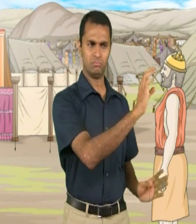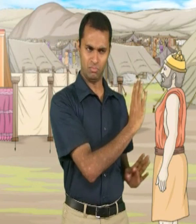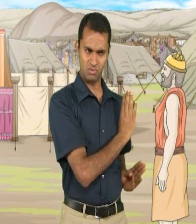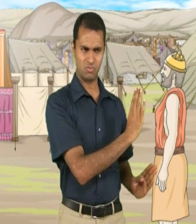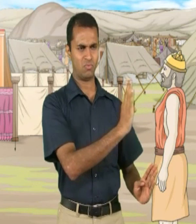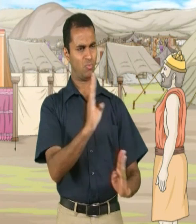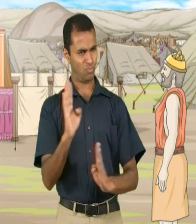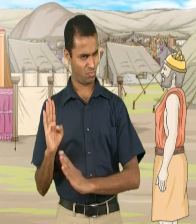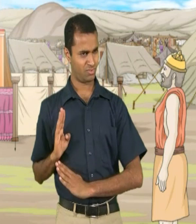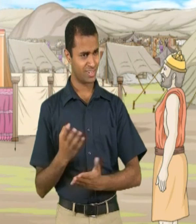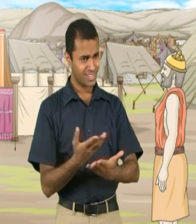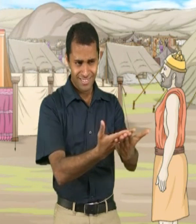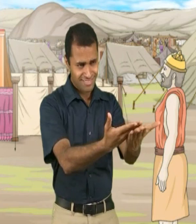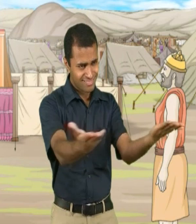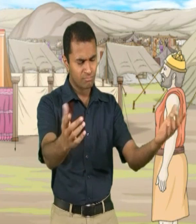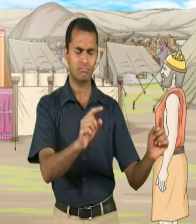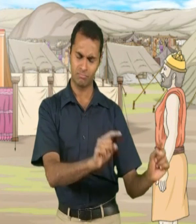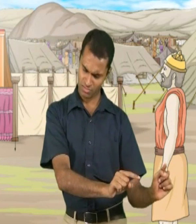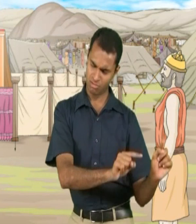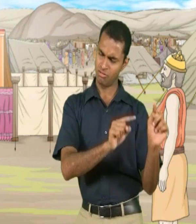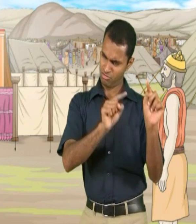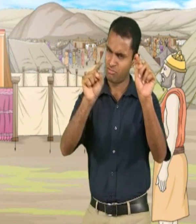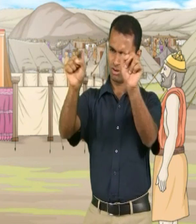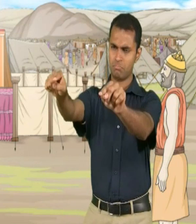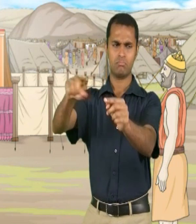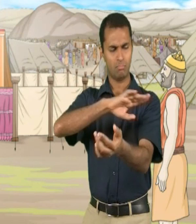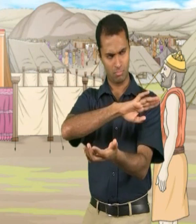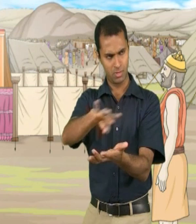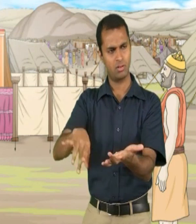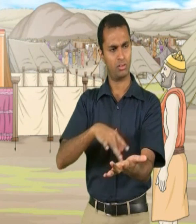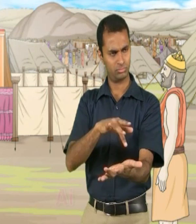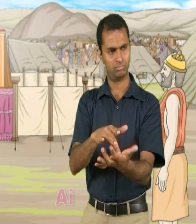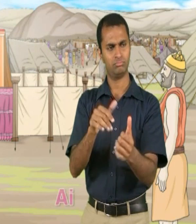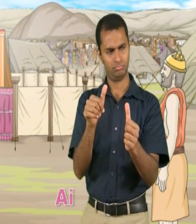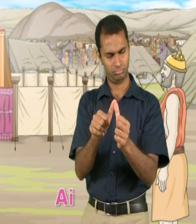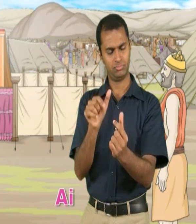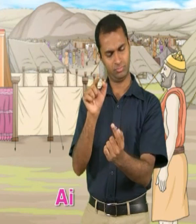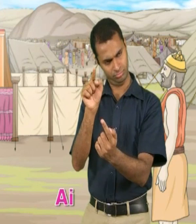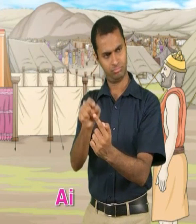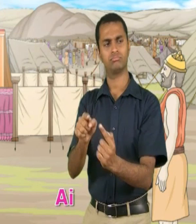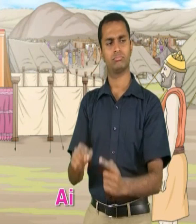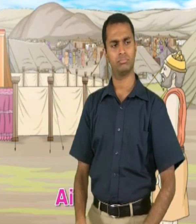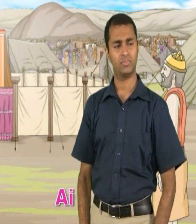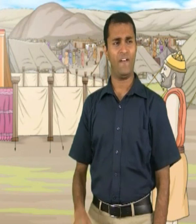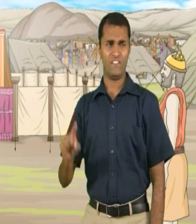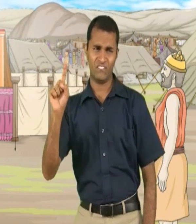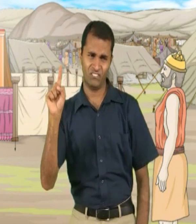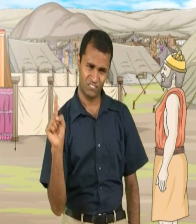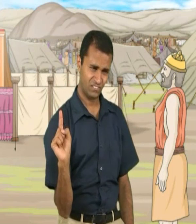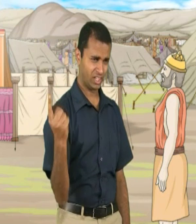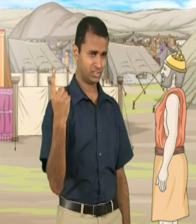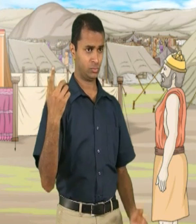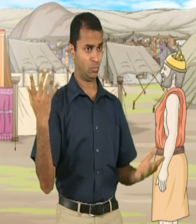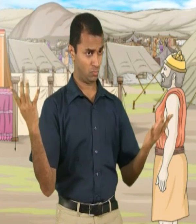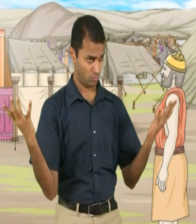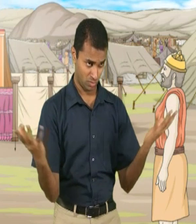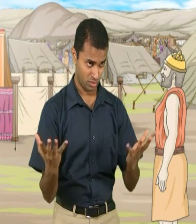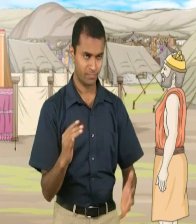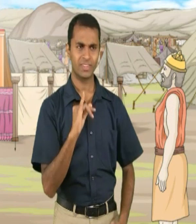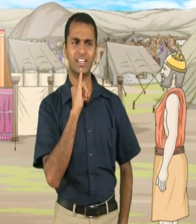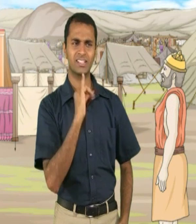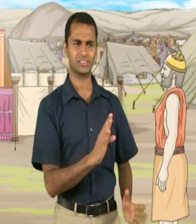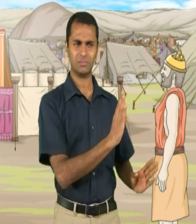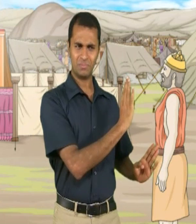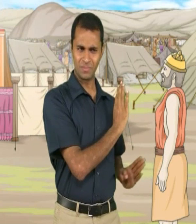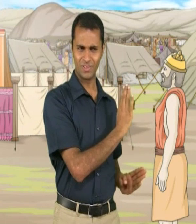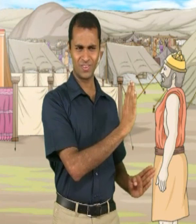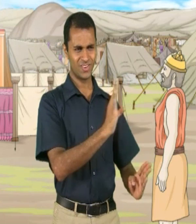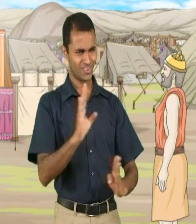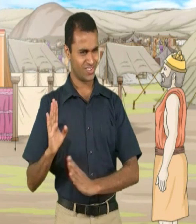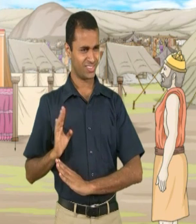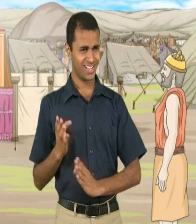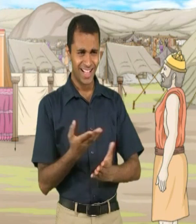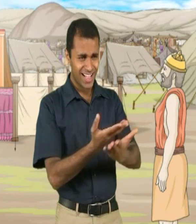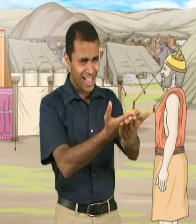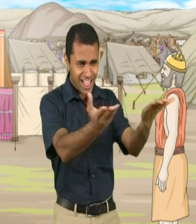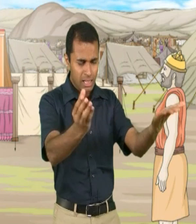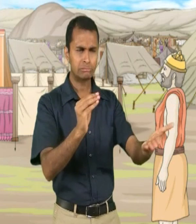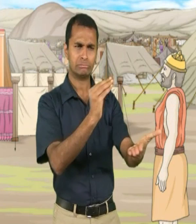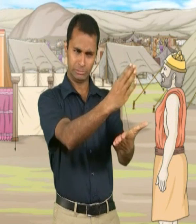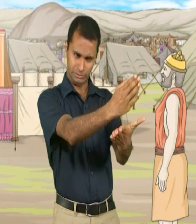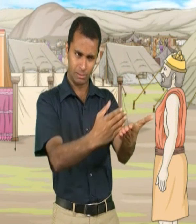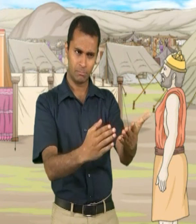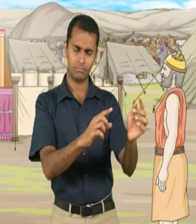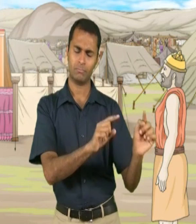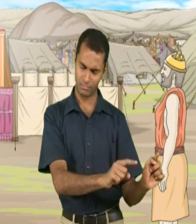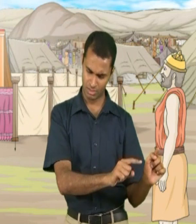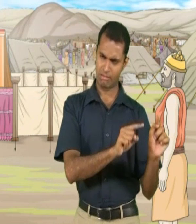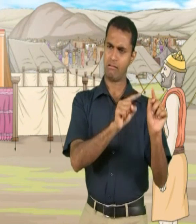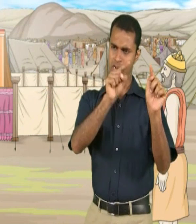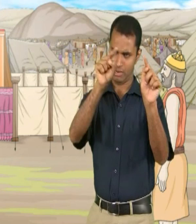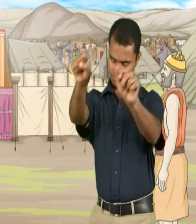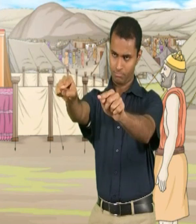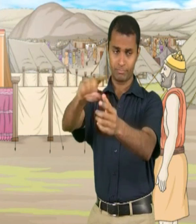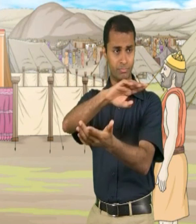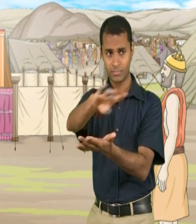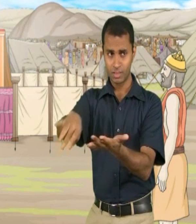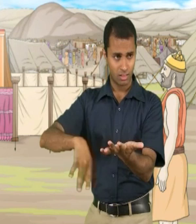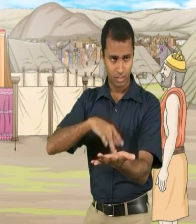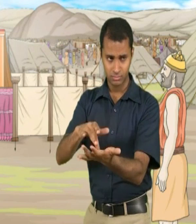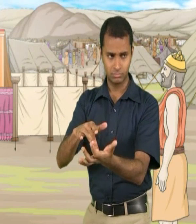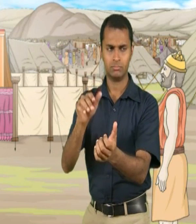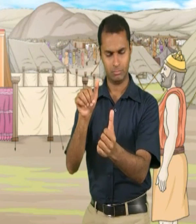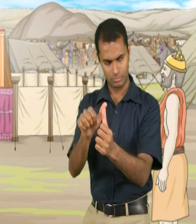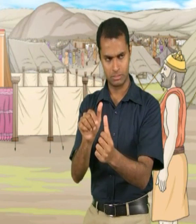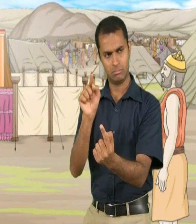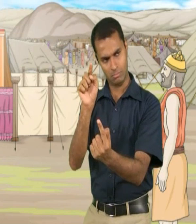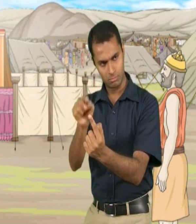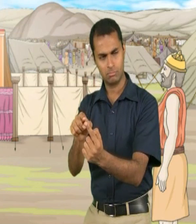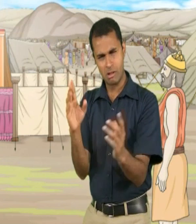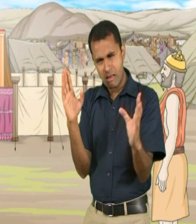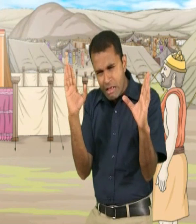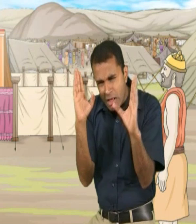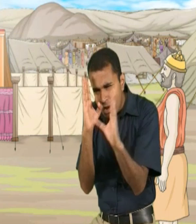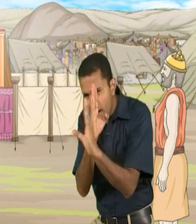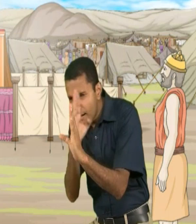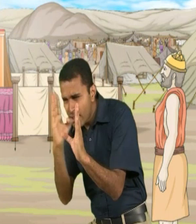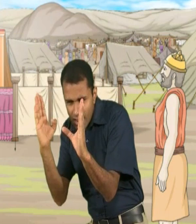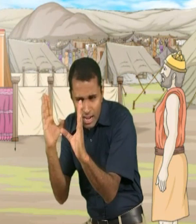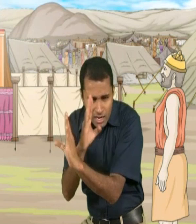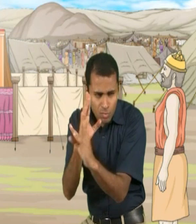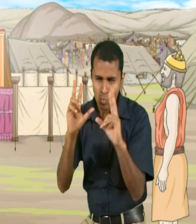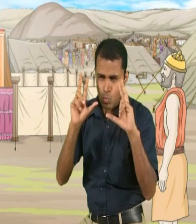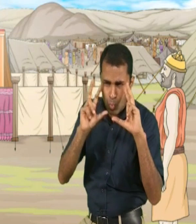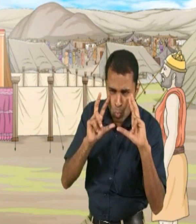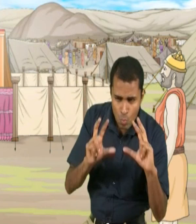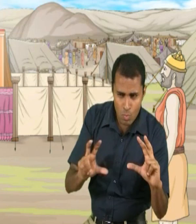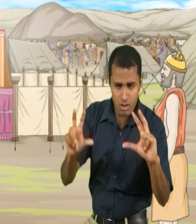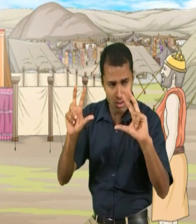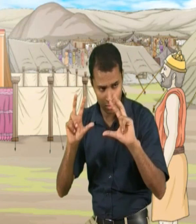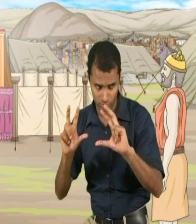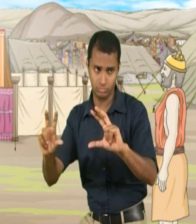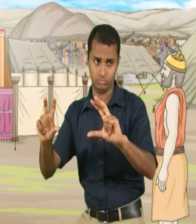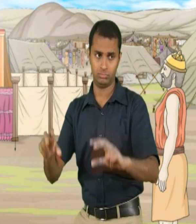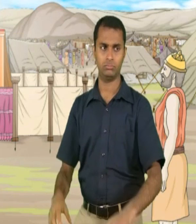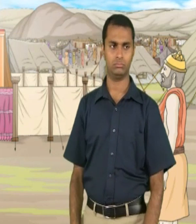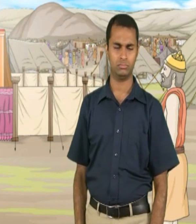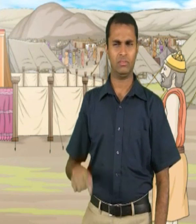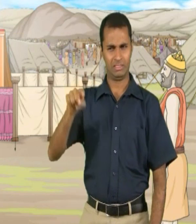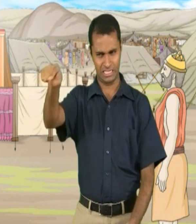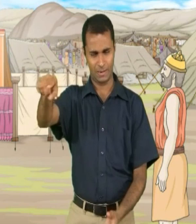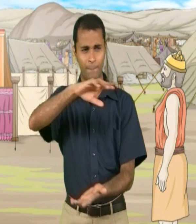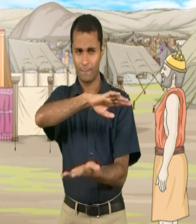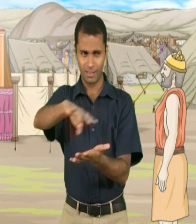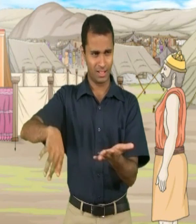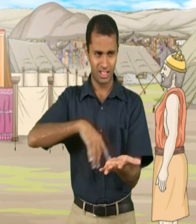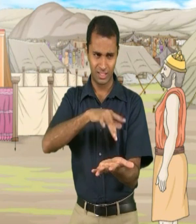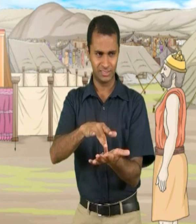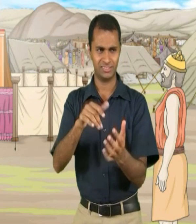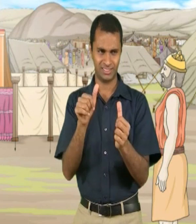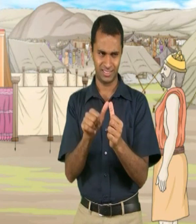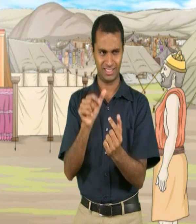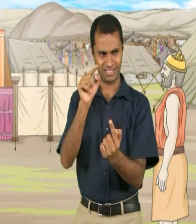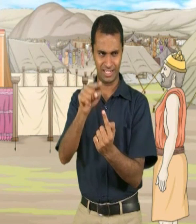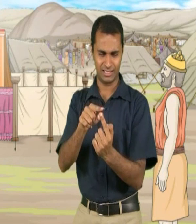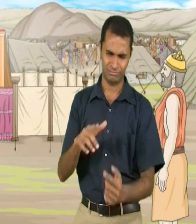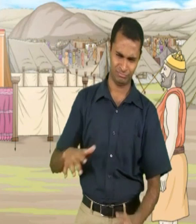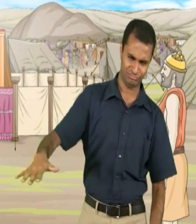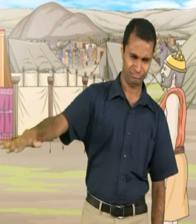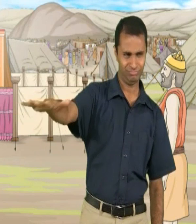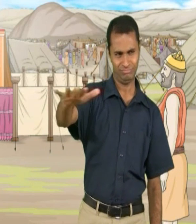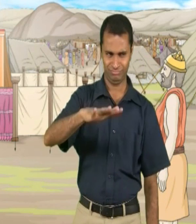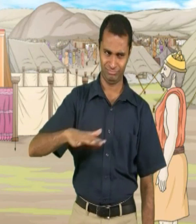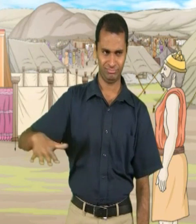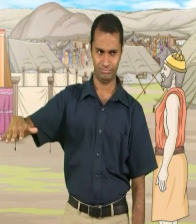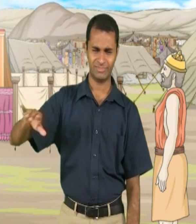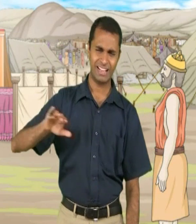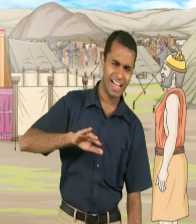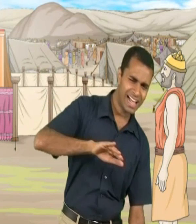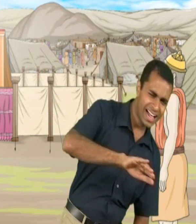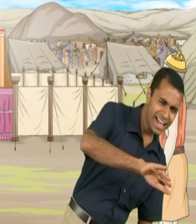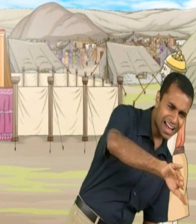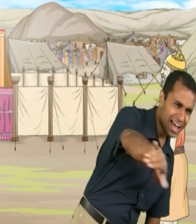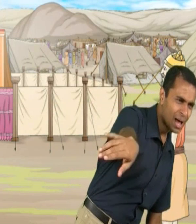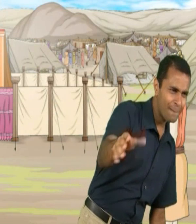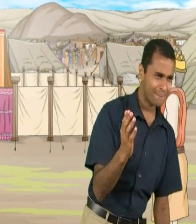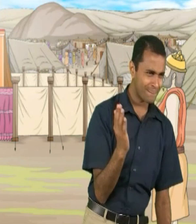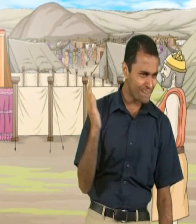Take the whole army with you, and go up and attack Ai.